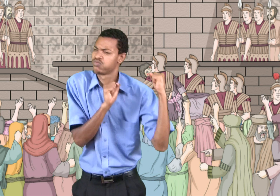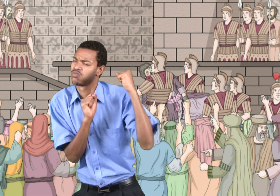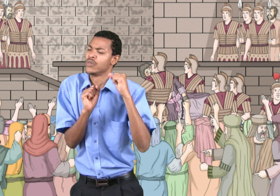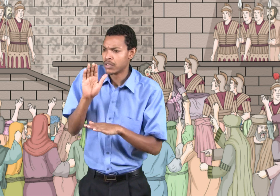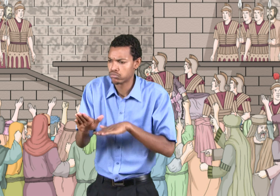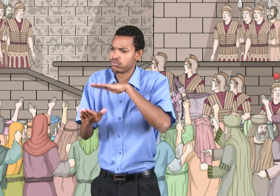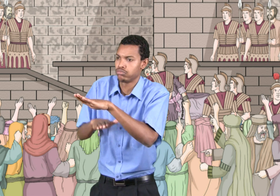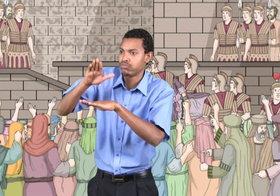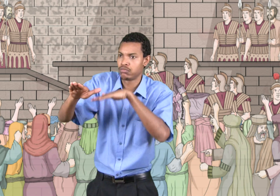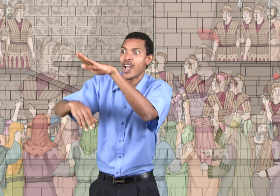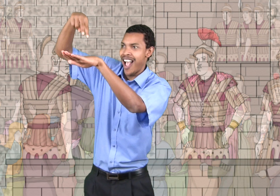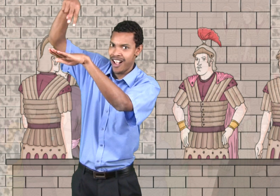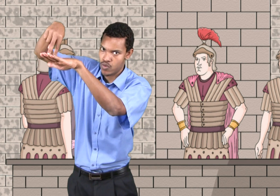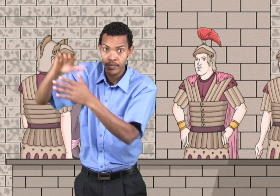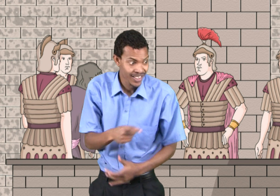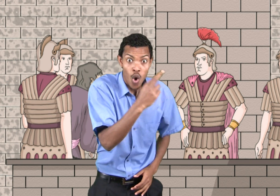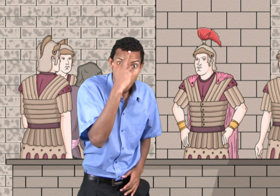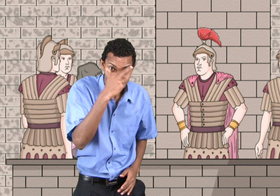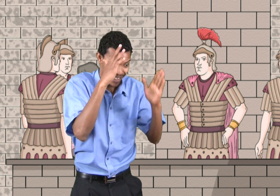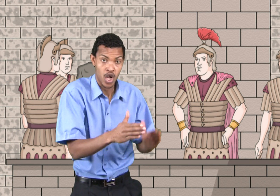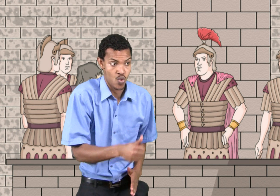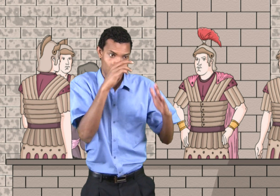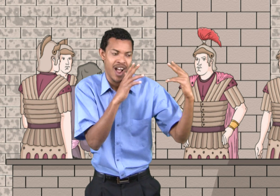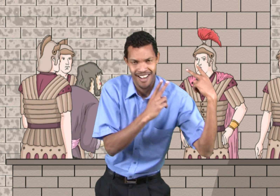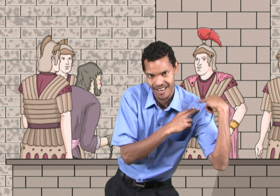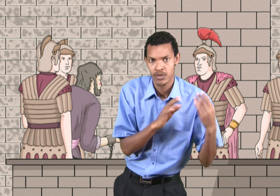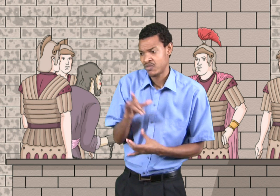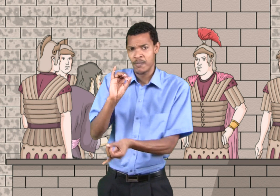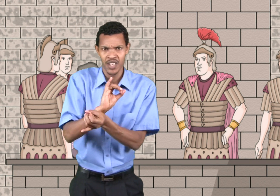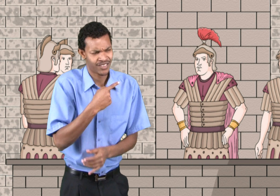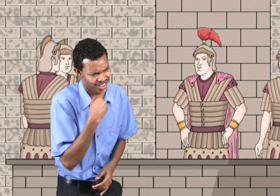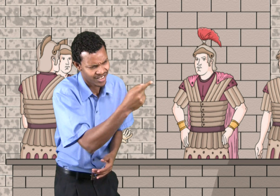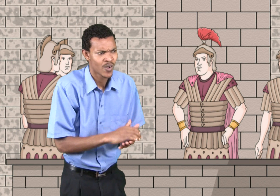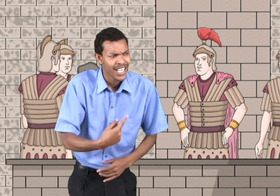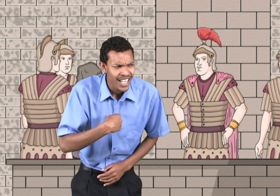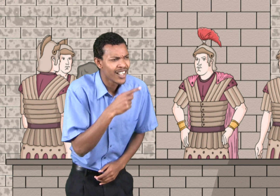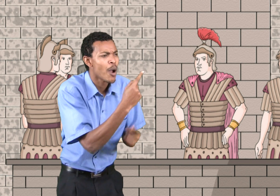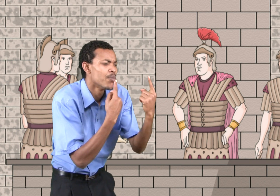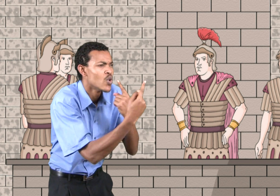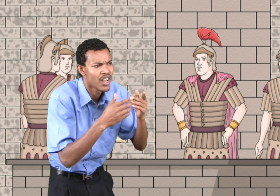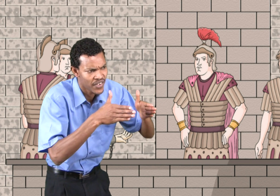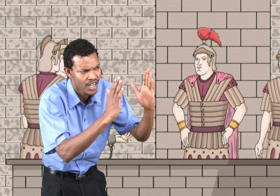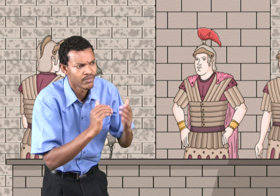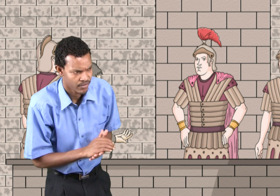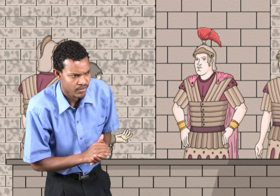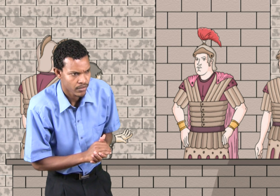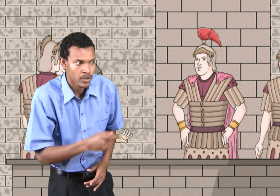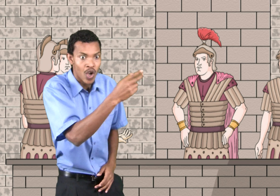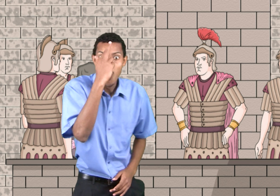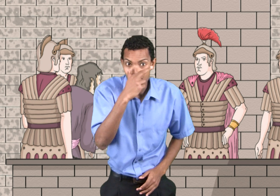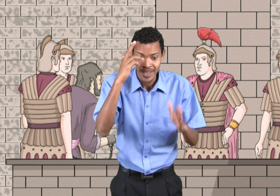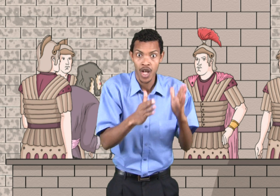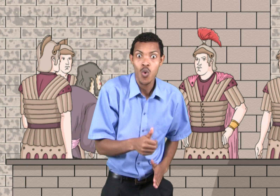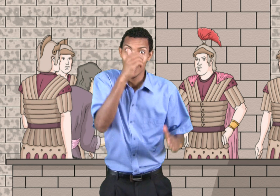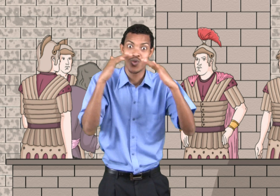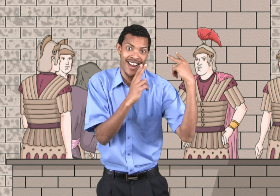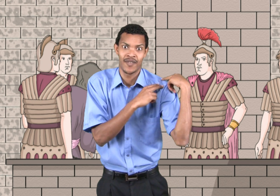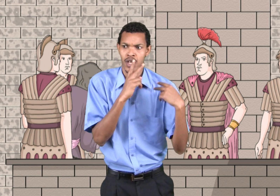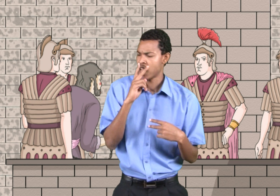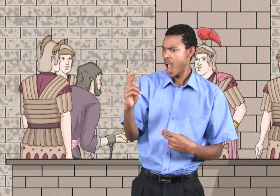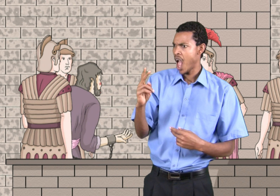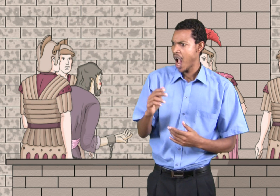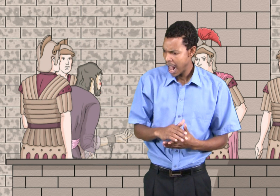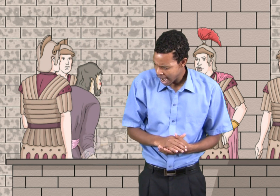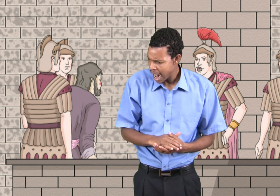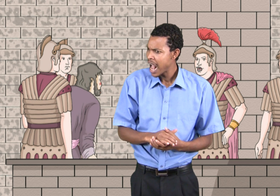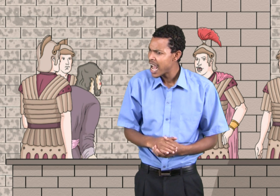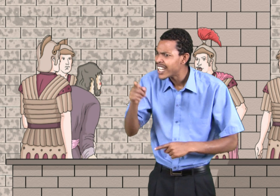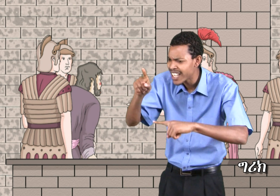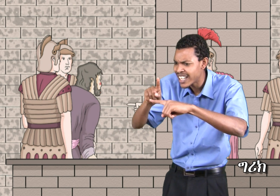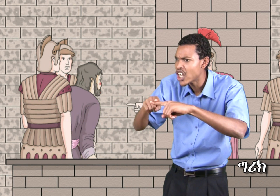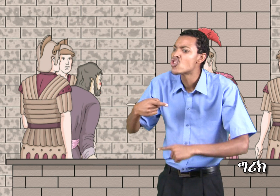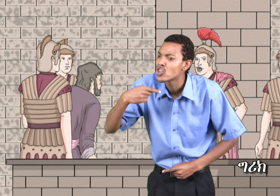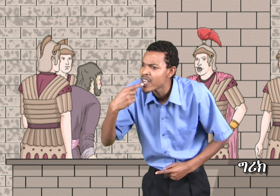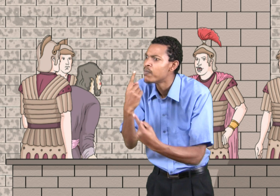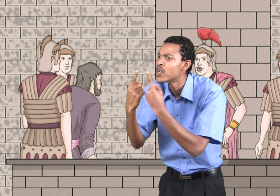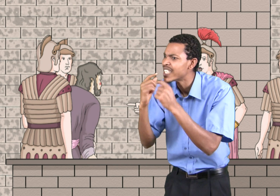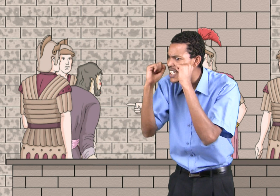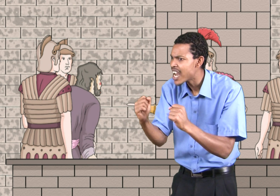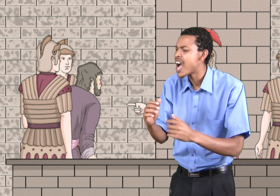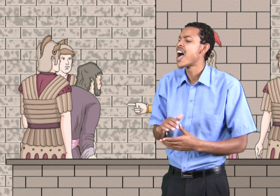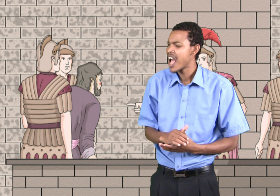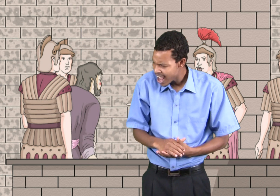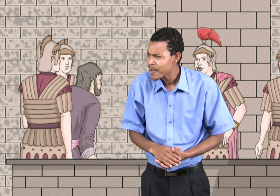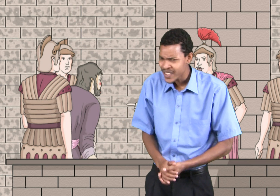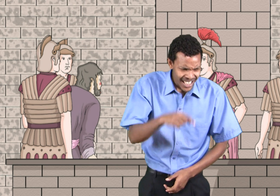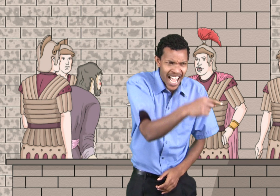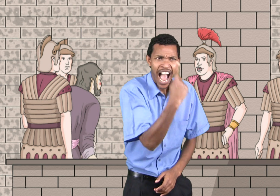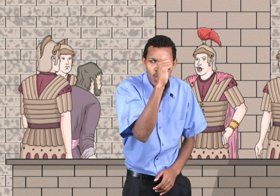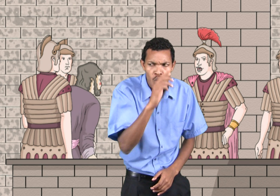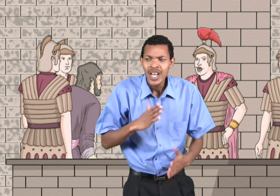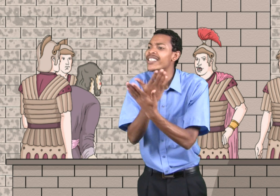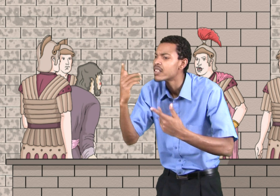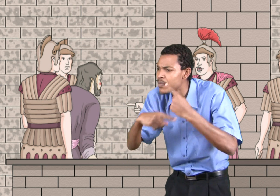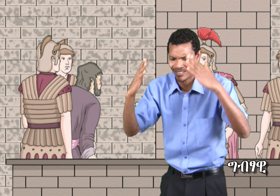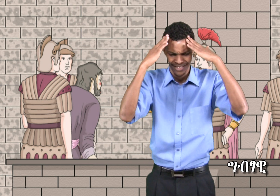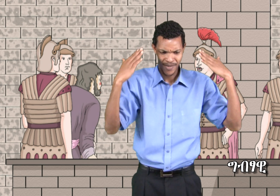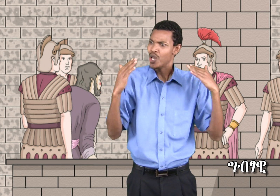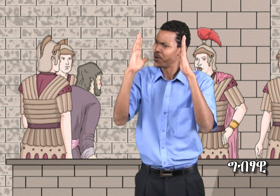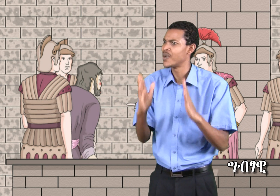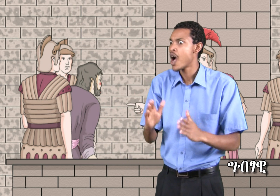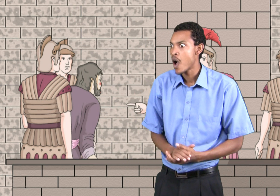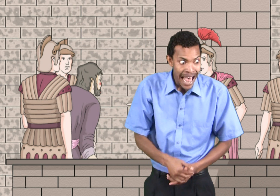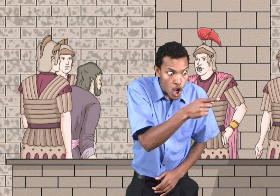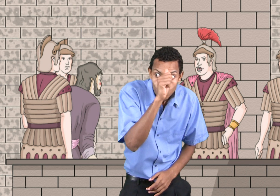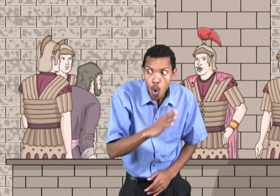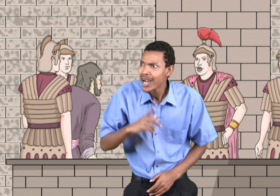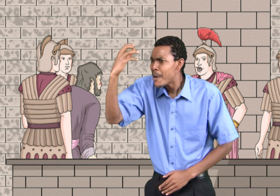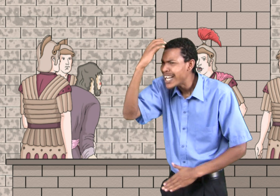As they were about to take Paul into the barracks, he asked the commander, “May I say something to you?”